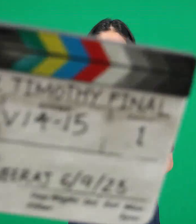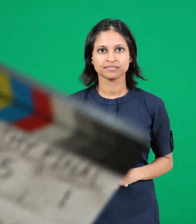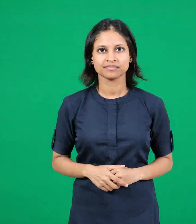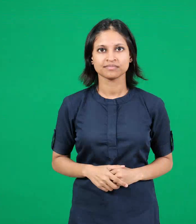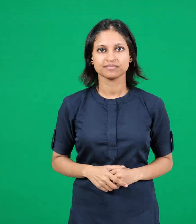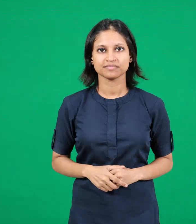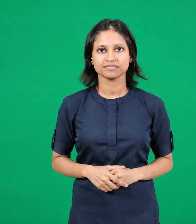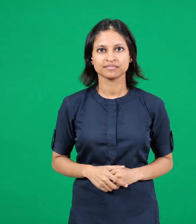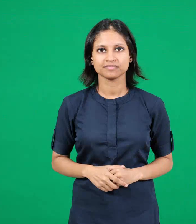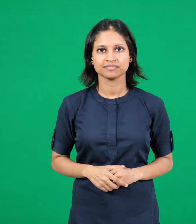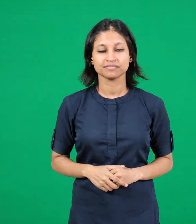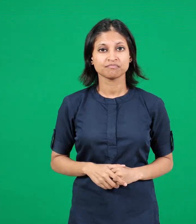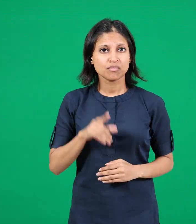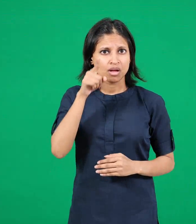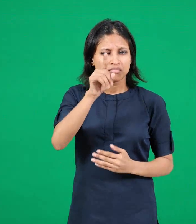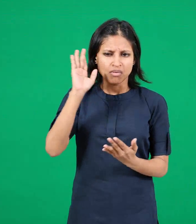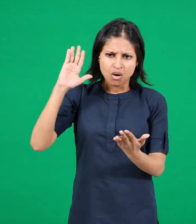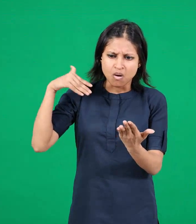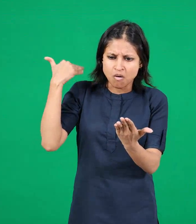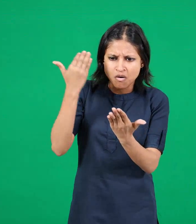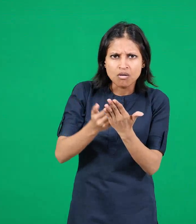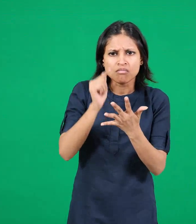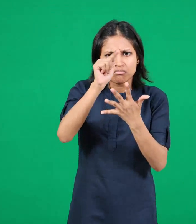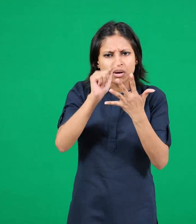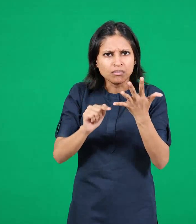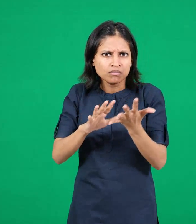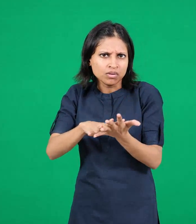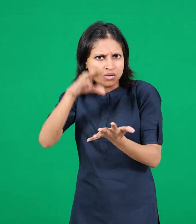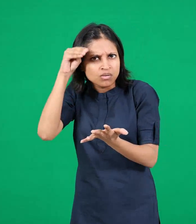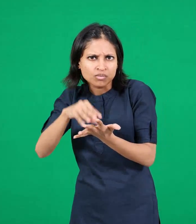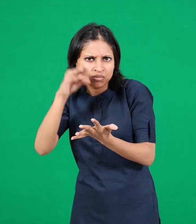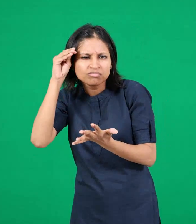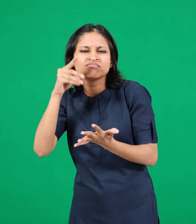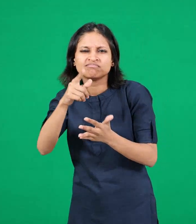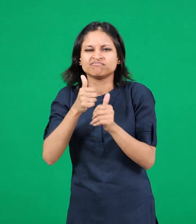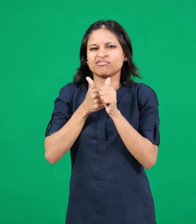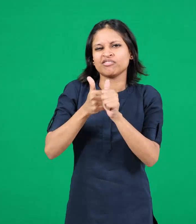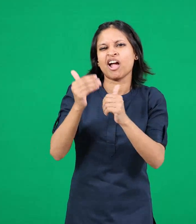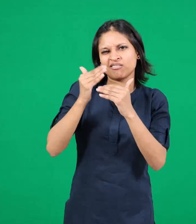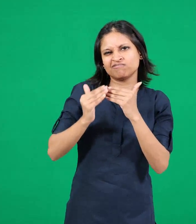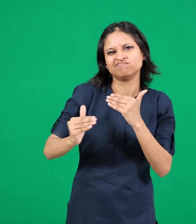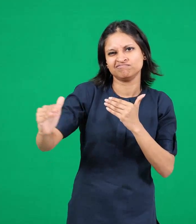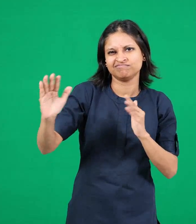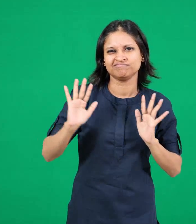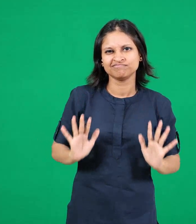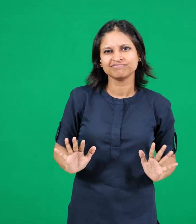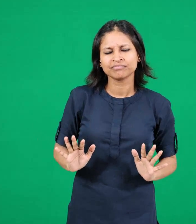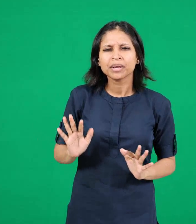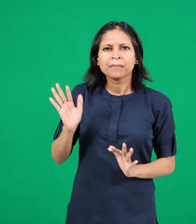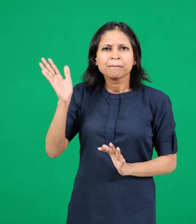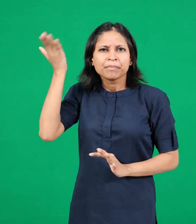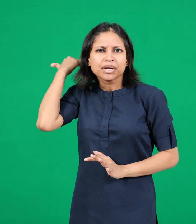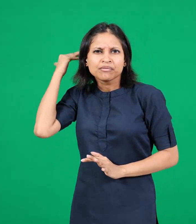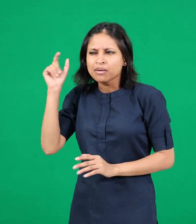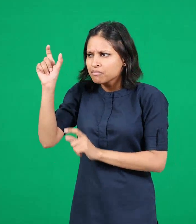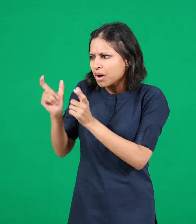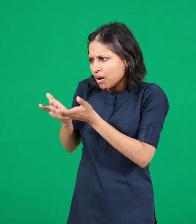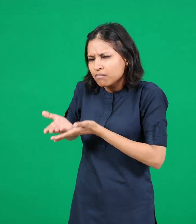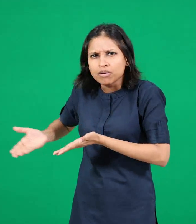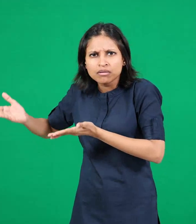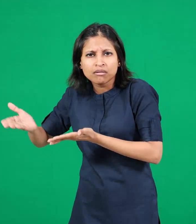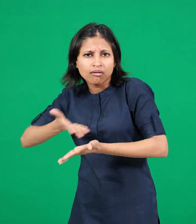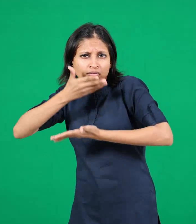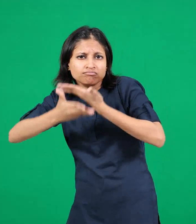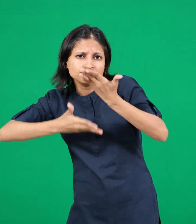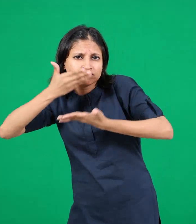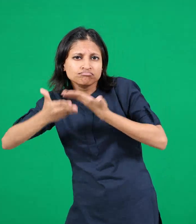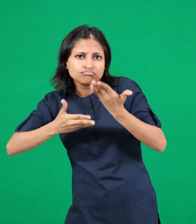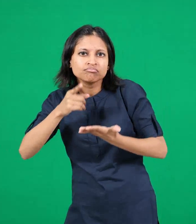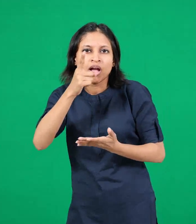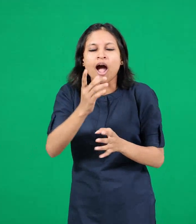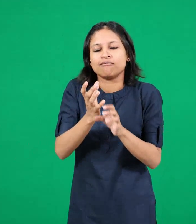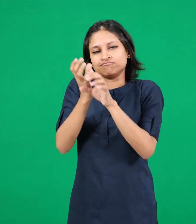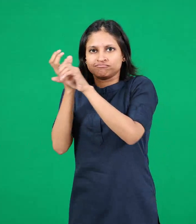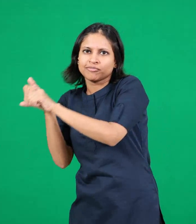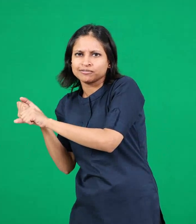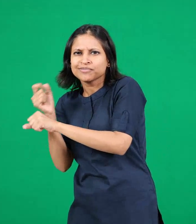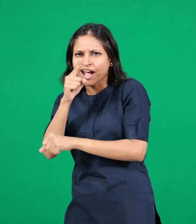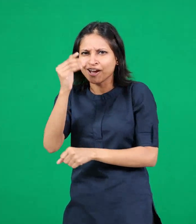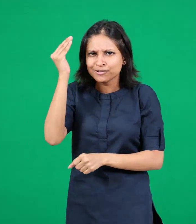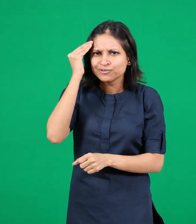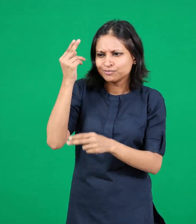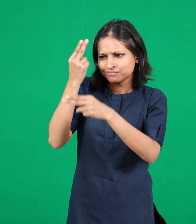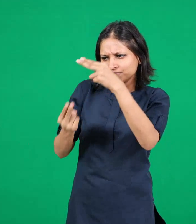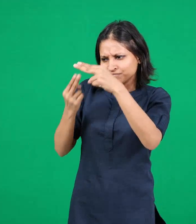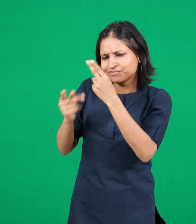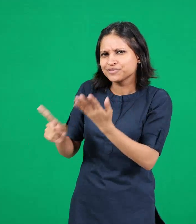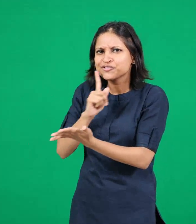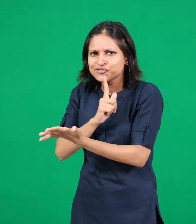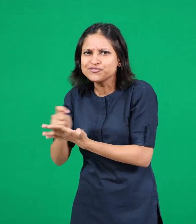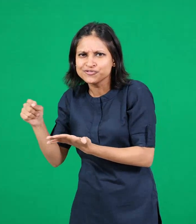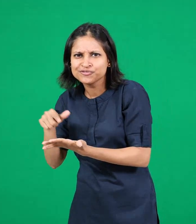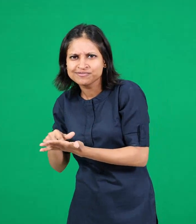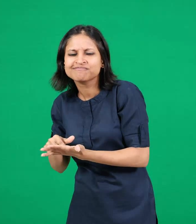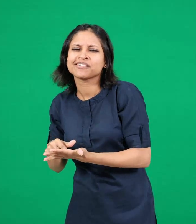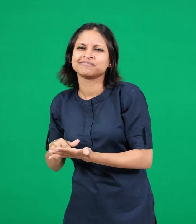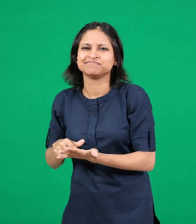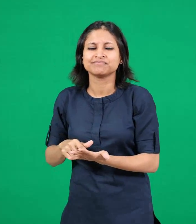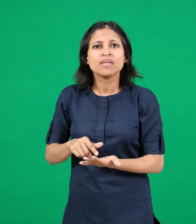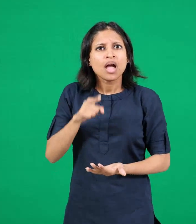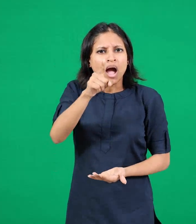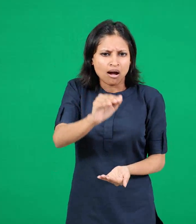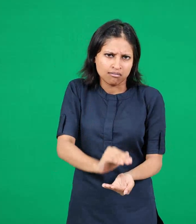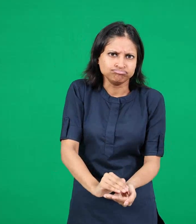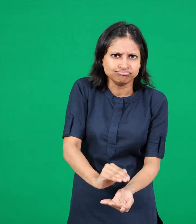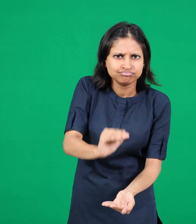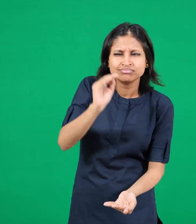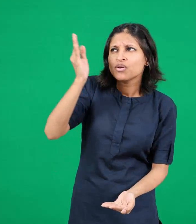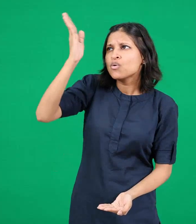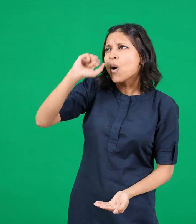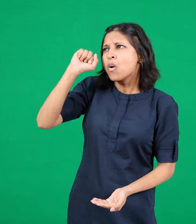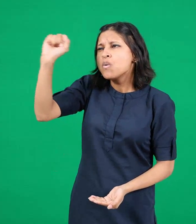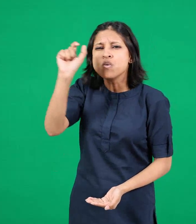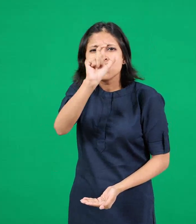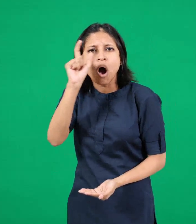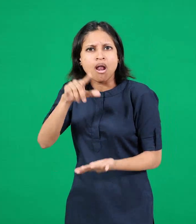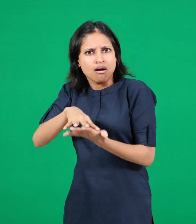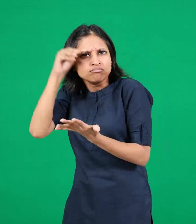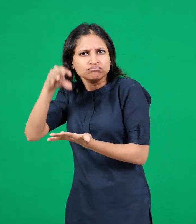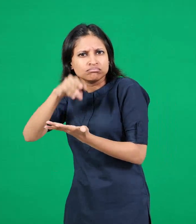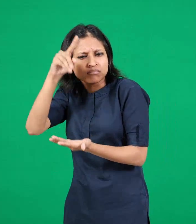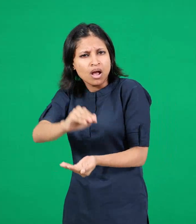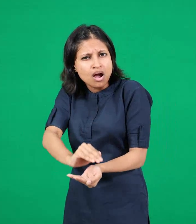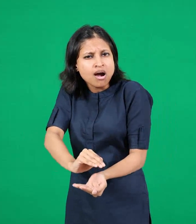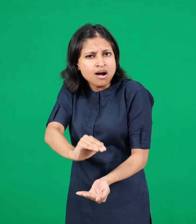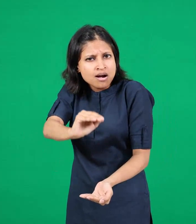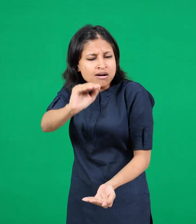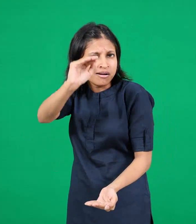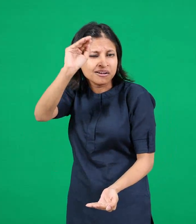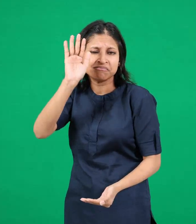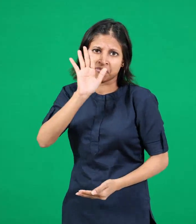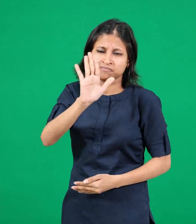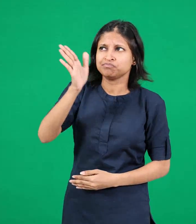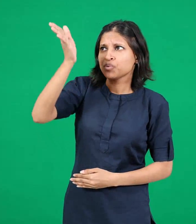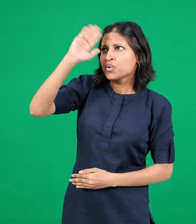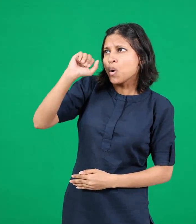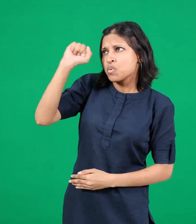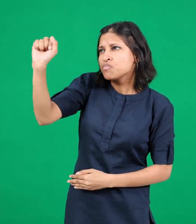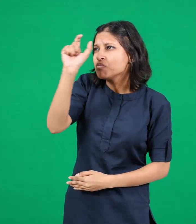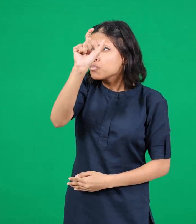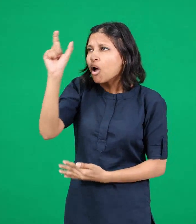But as for you, continue in the things you have learned and firmly believed, since you know from whom you have learned them.